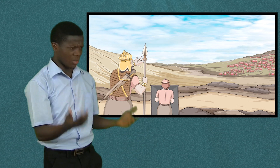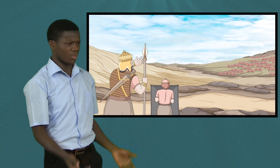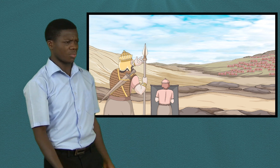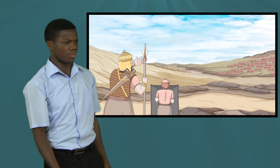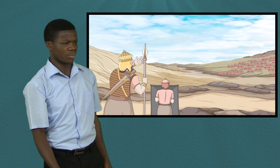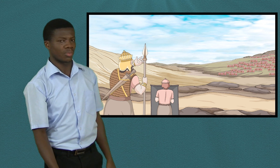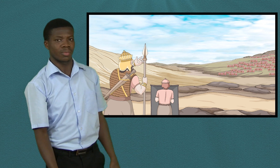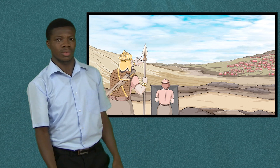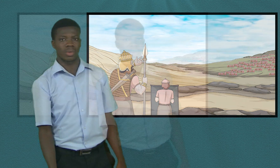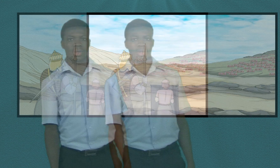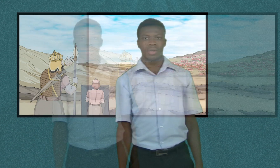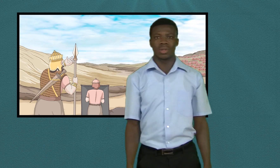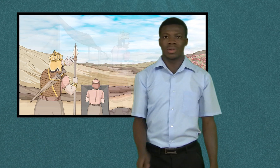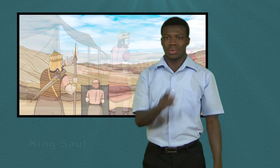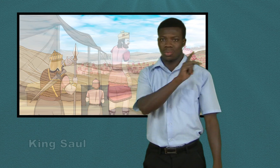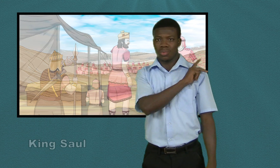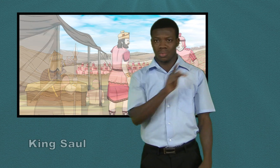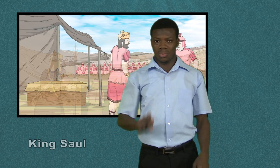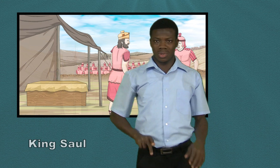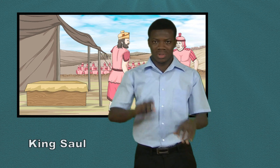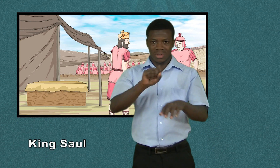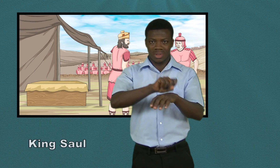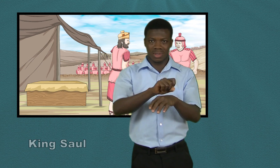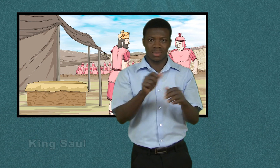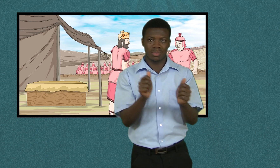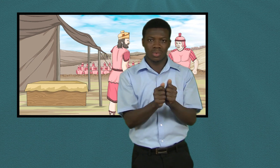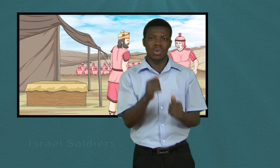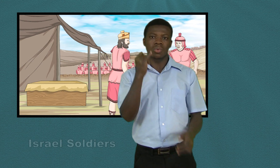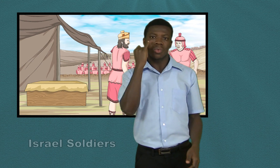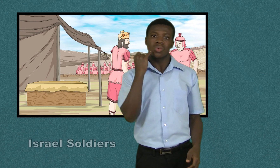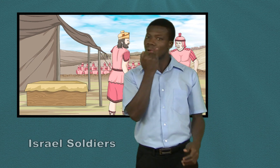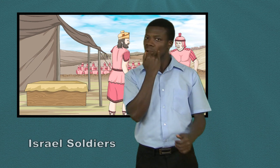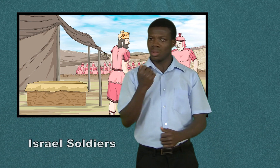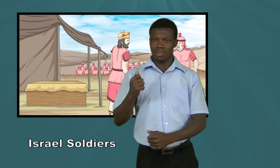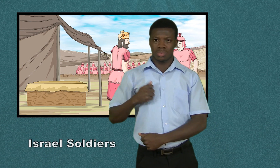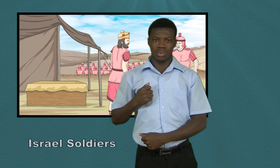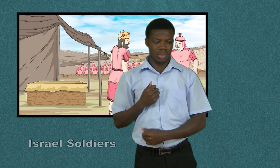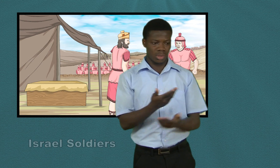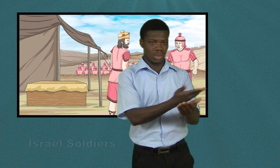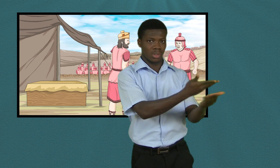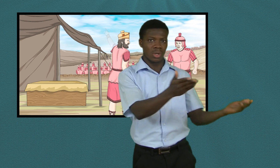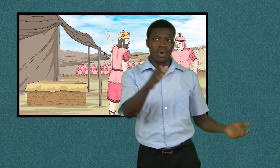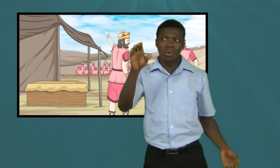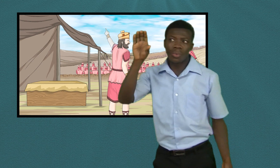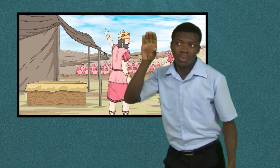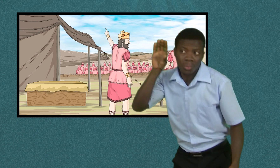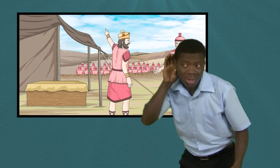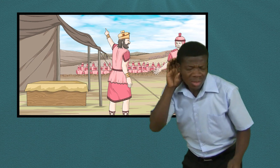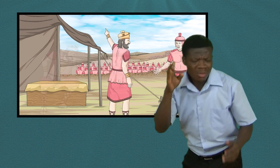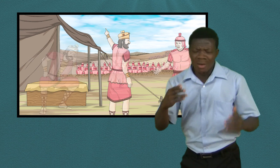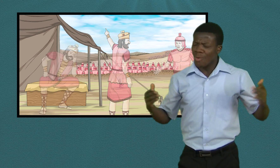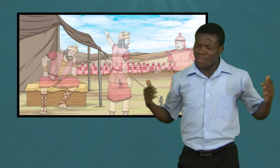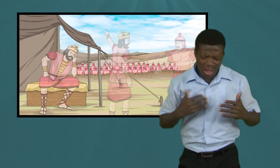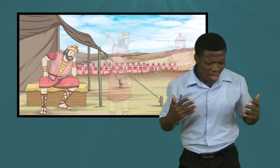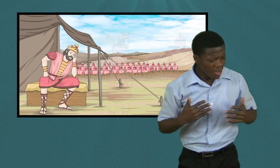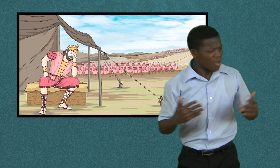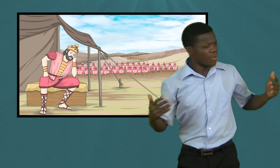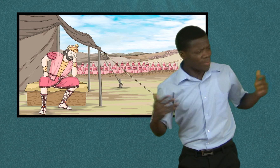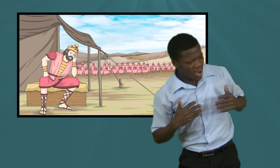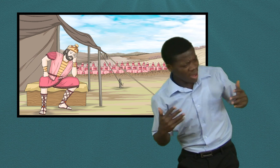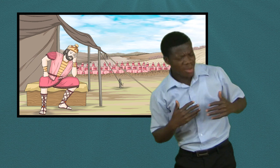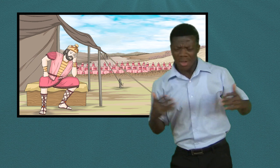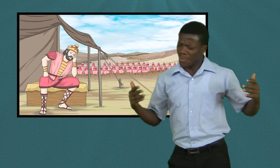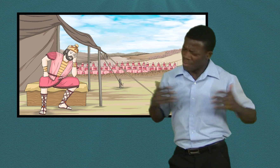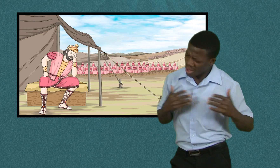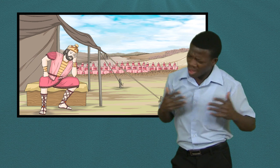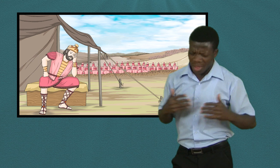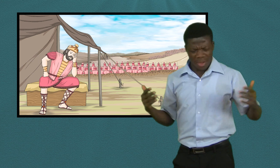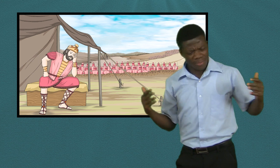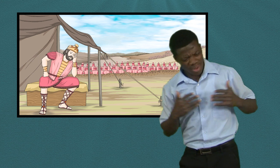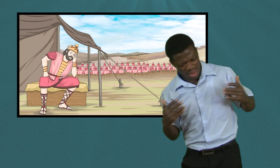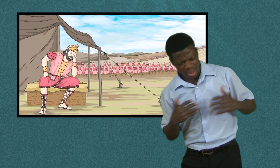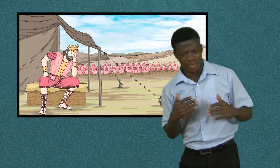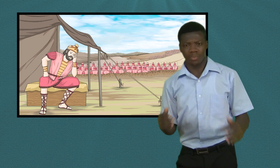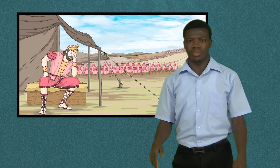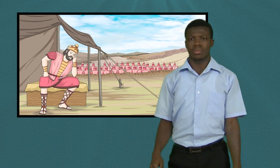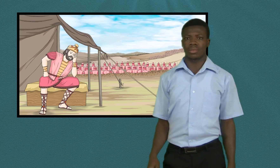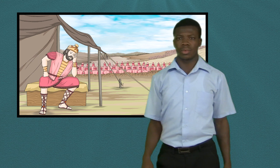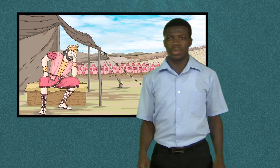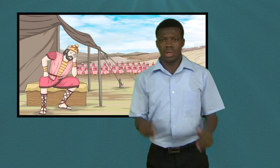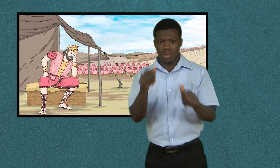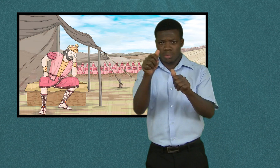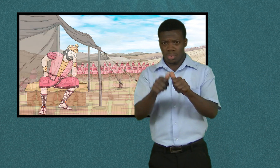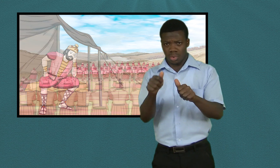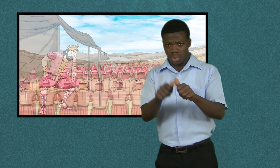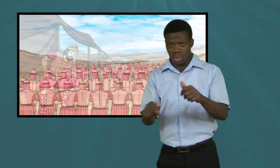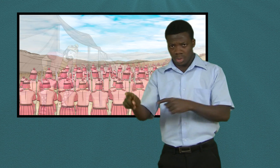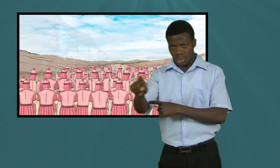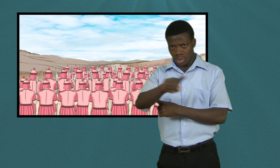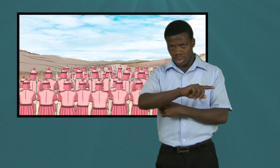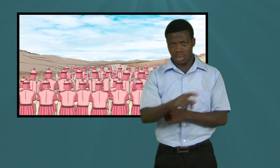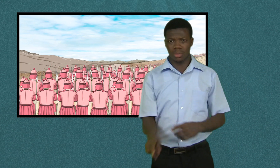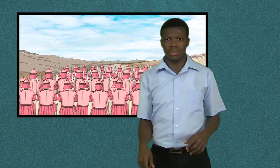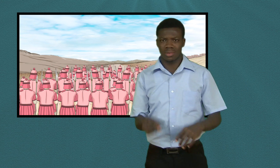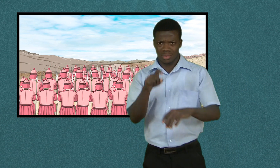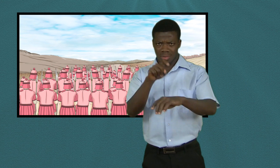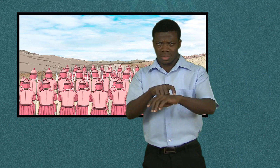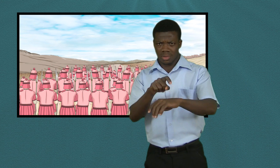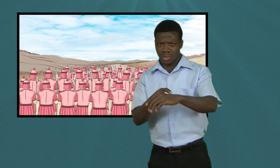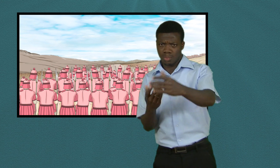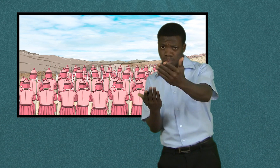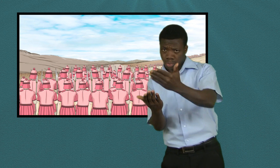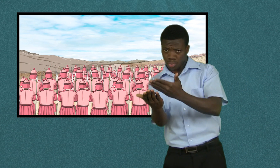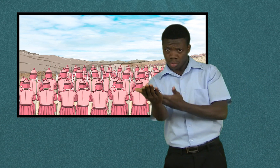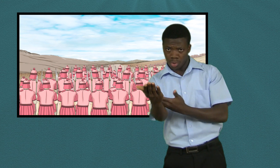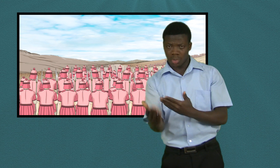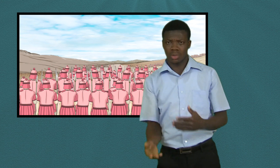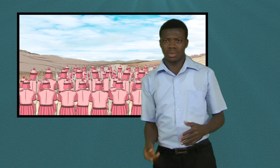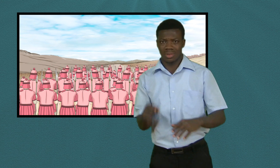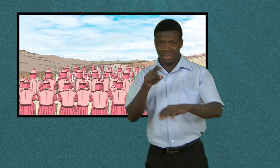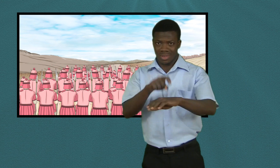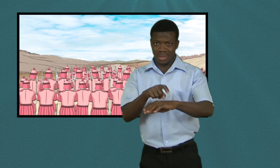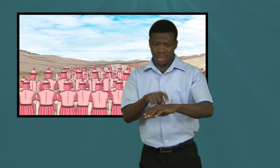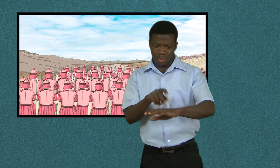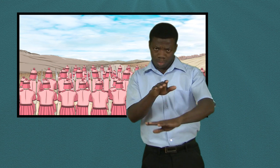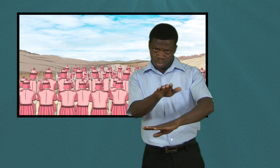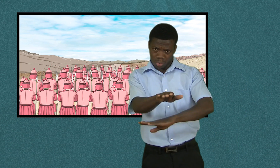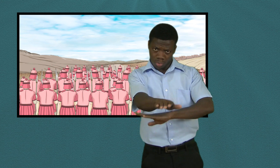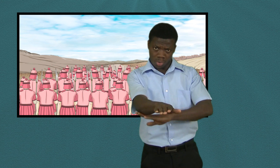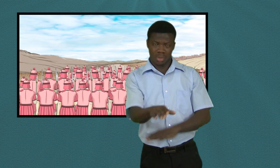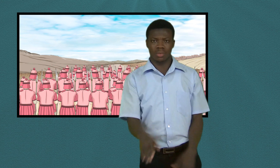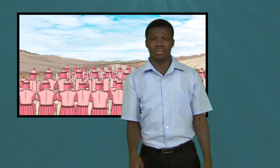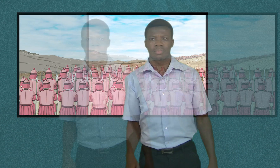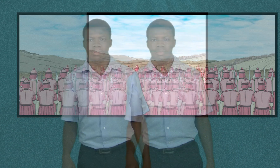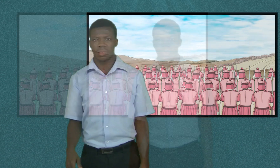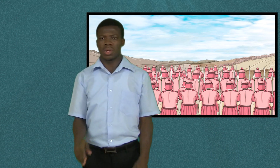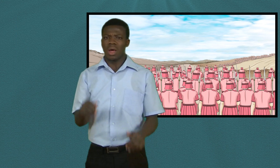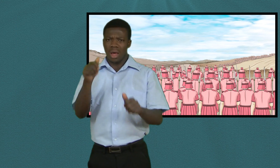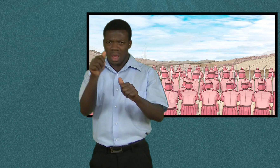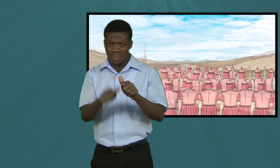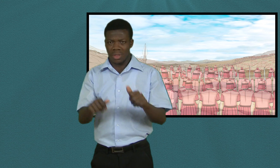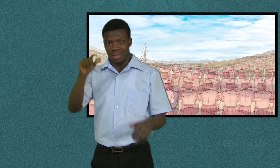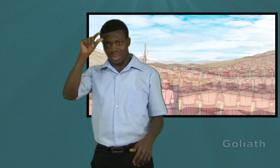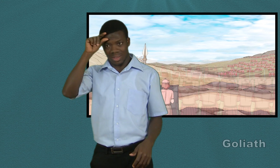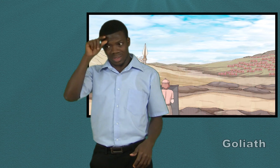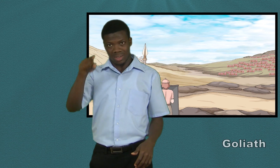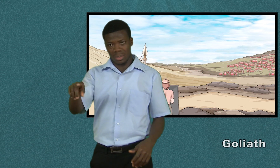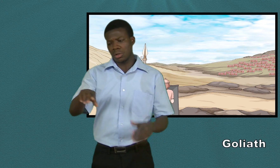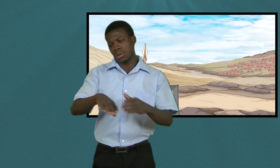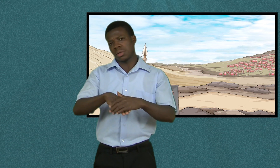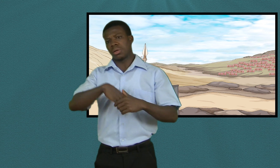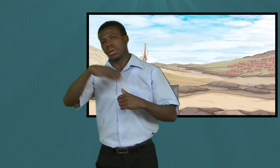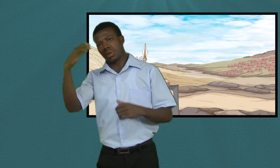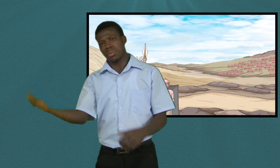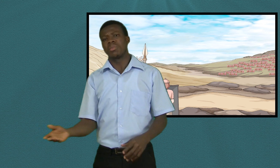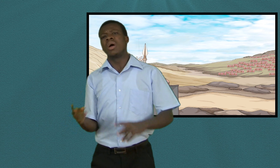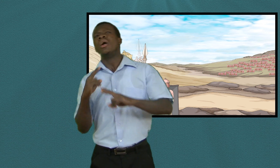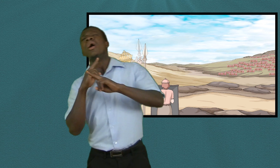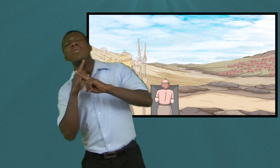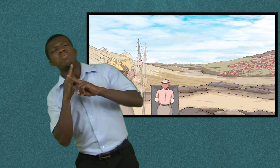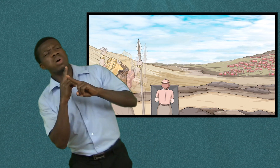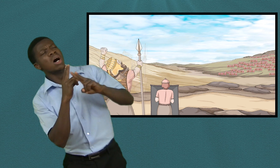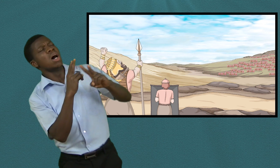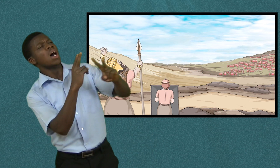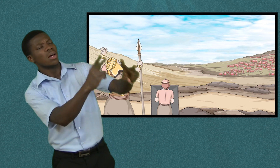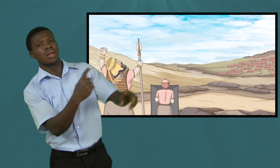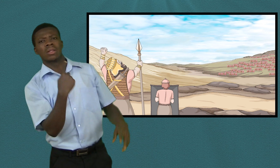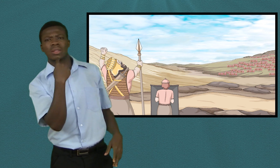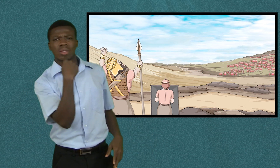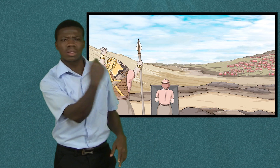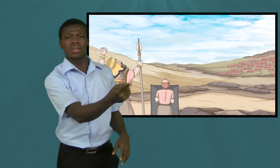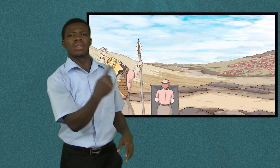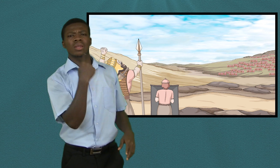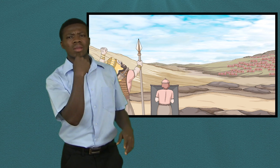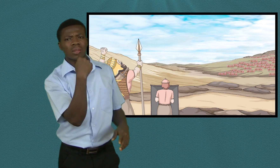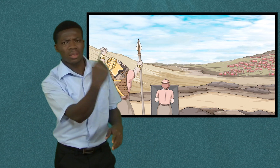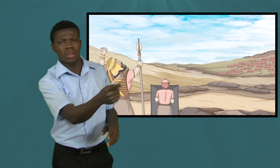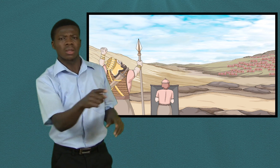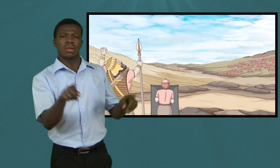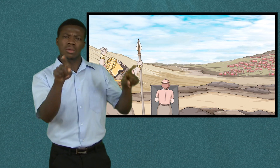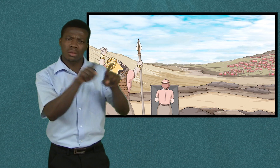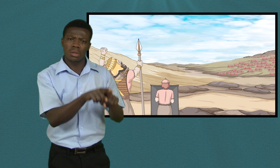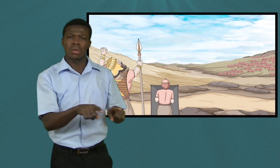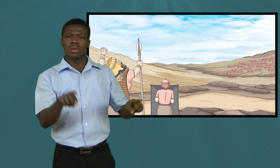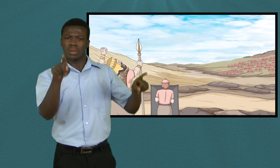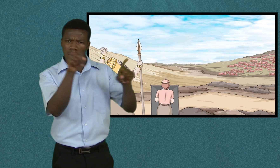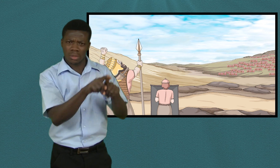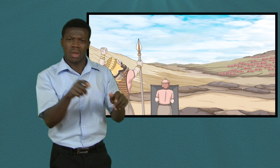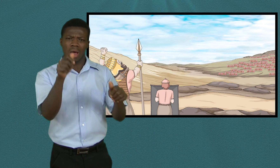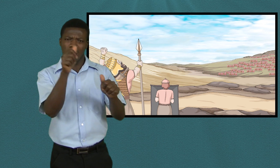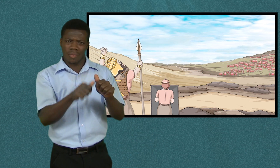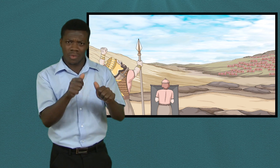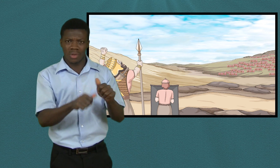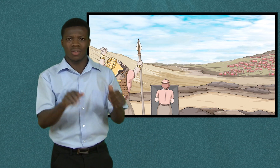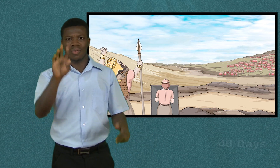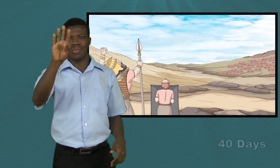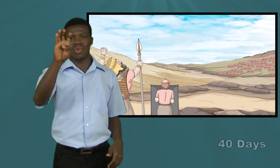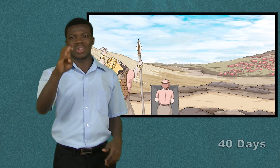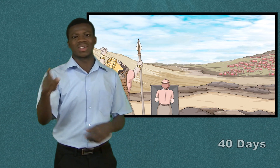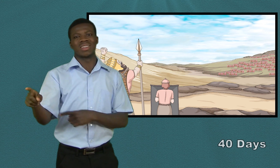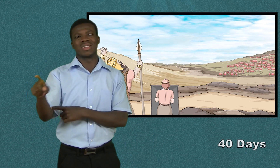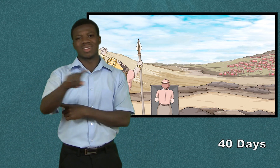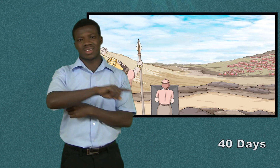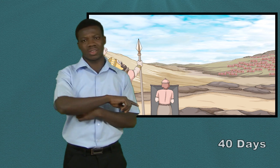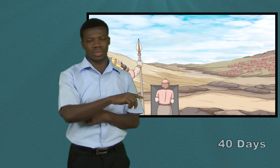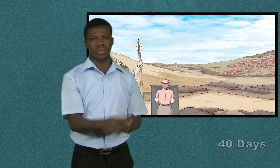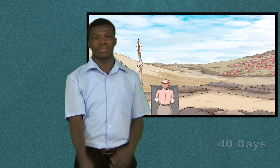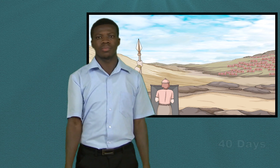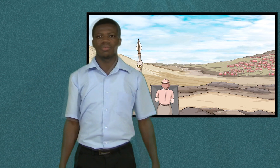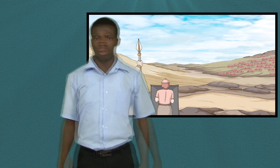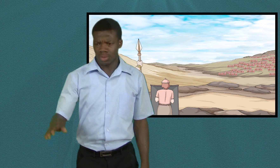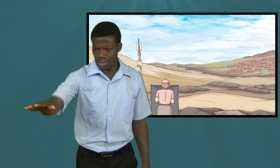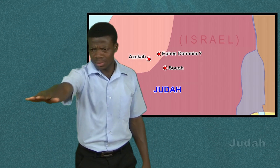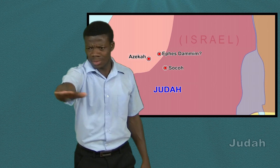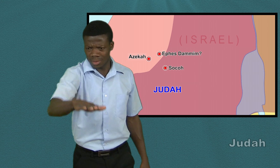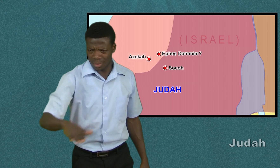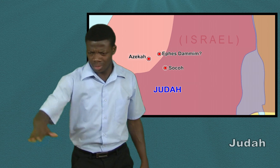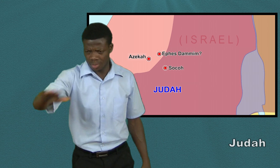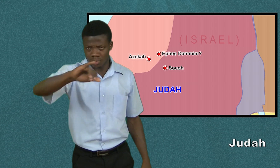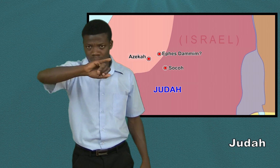On hearing the words of the Philistine, Saul and all the Israelites were dismayed and greatly afraid.